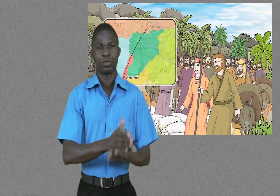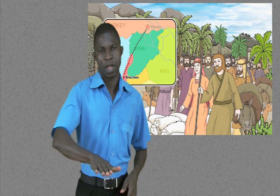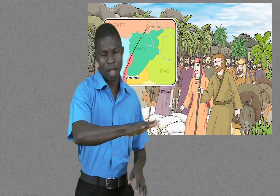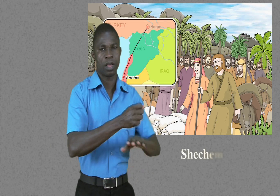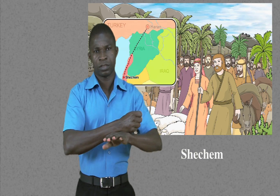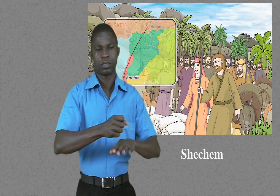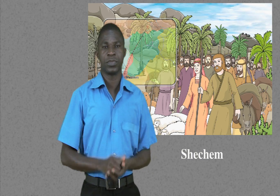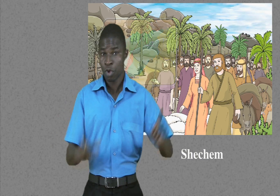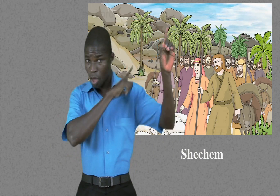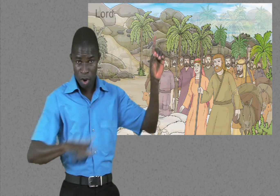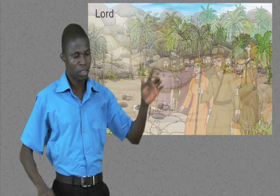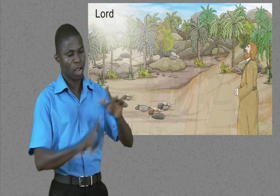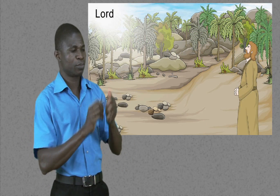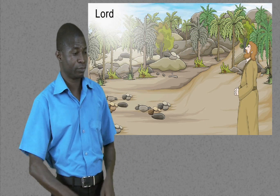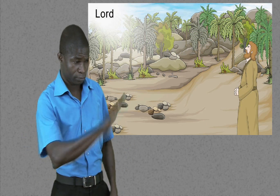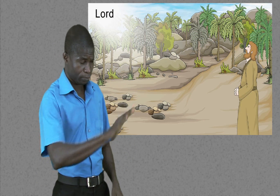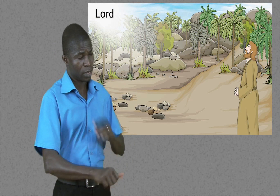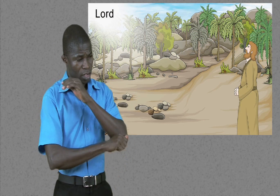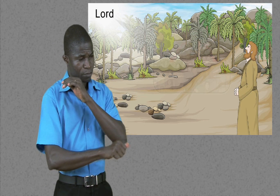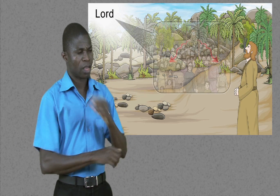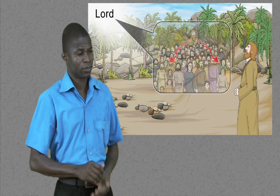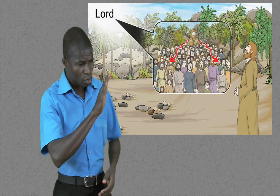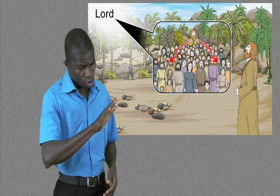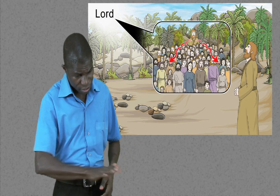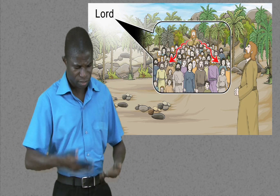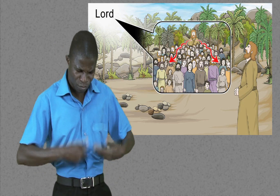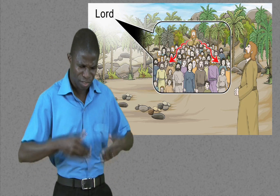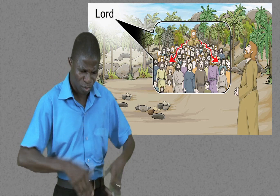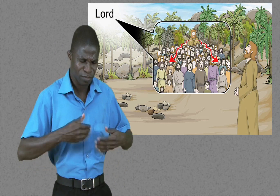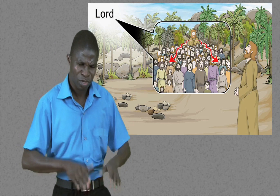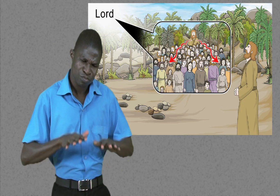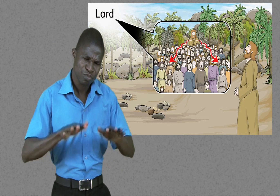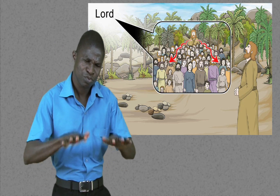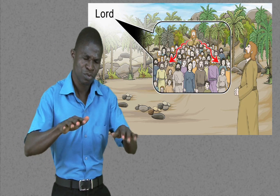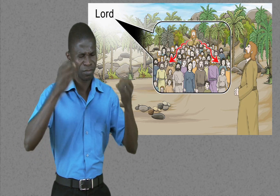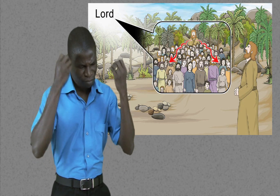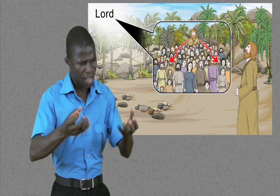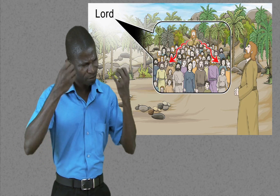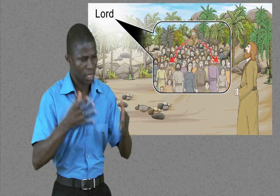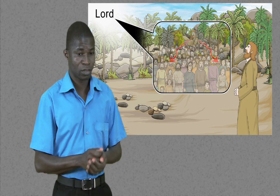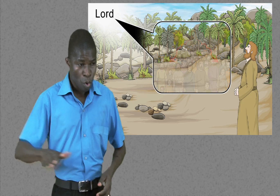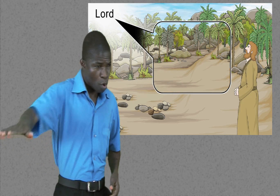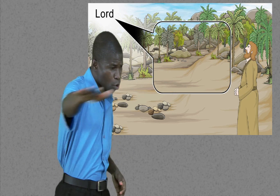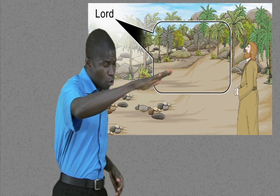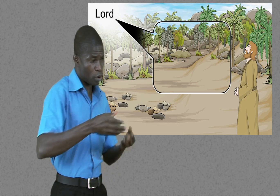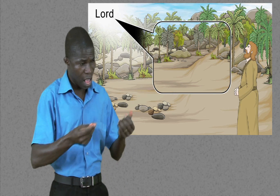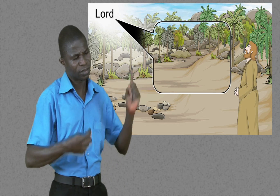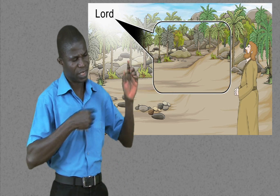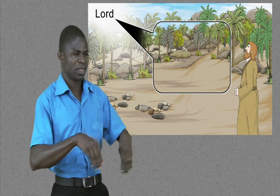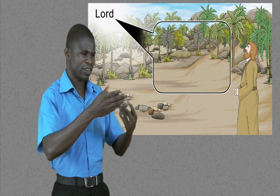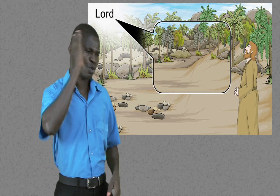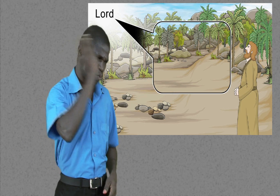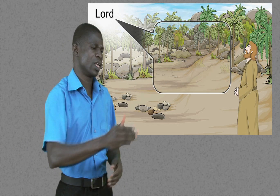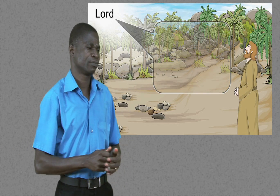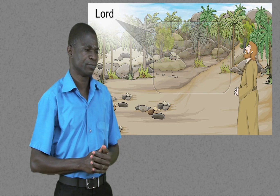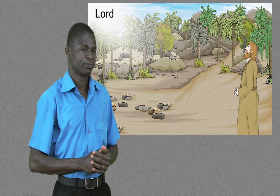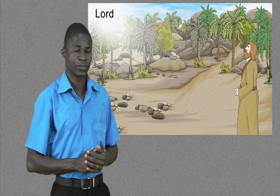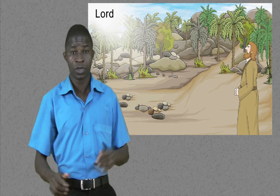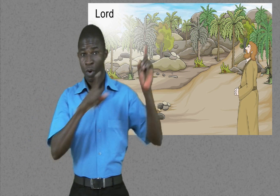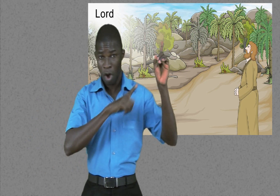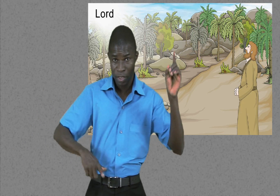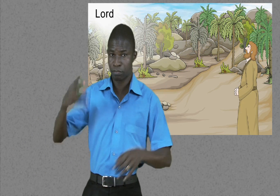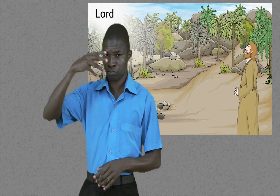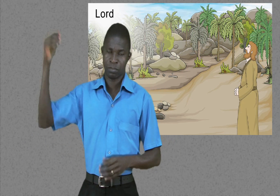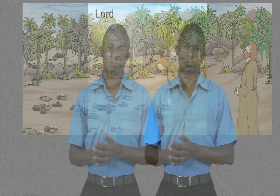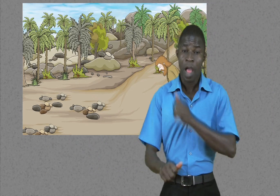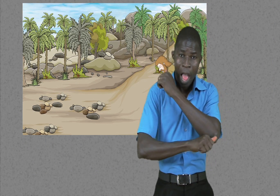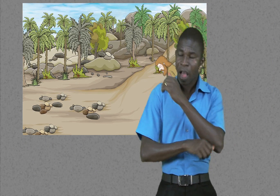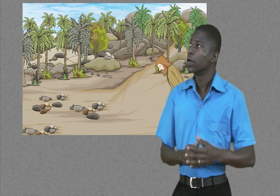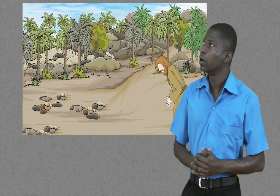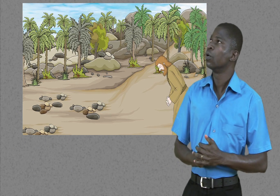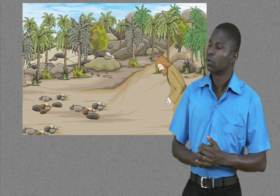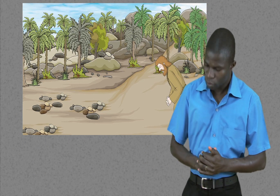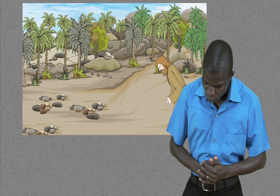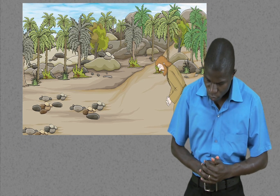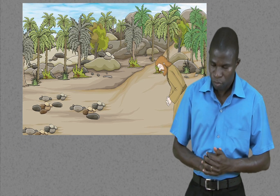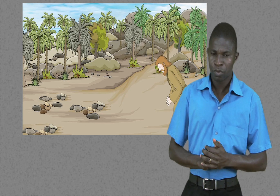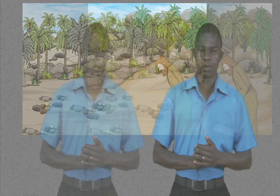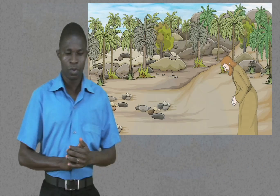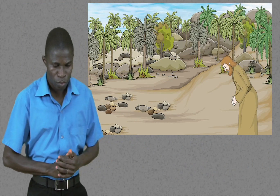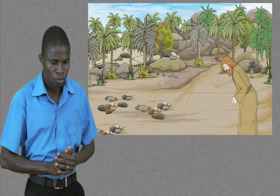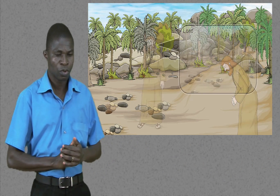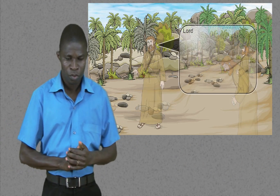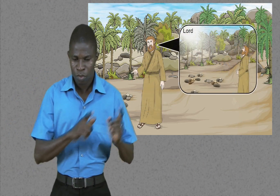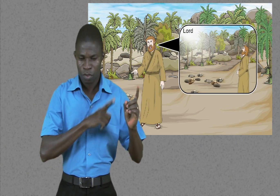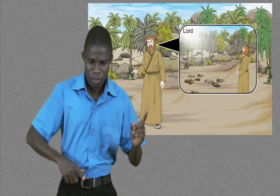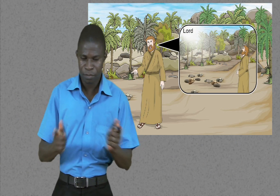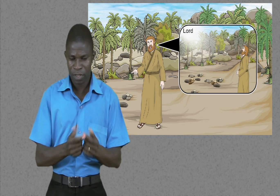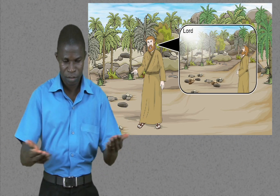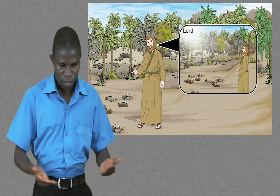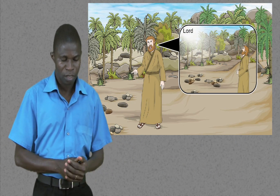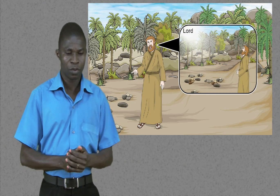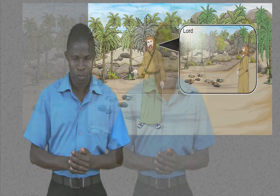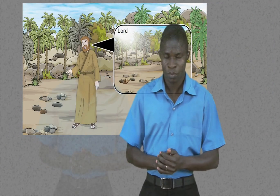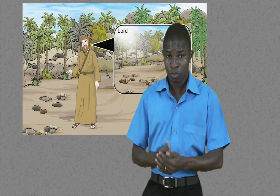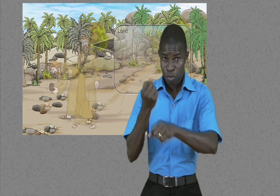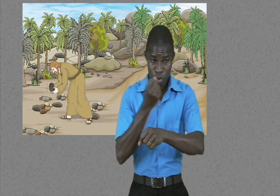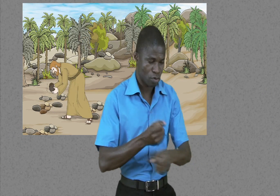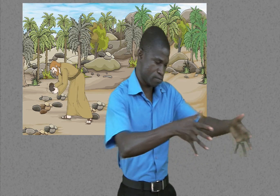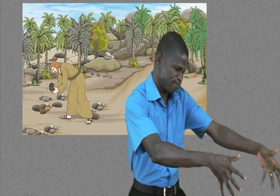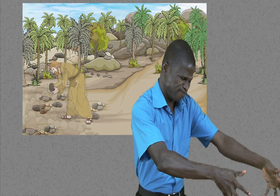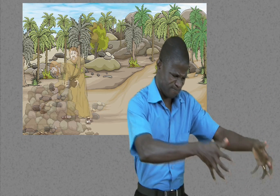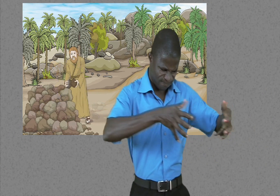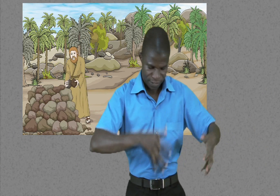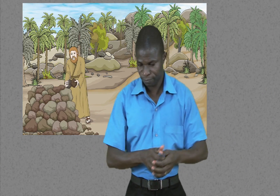Then the LORD appeared to Abram and said, “I will give this land to your offspring.”